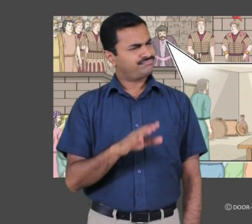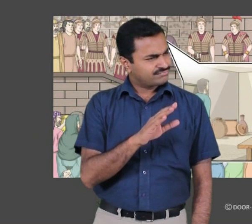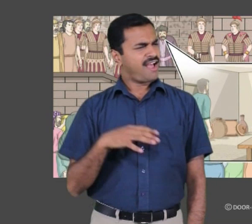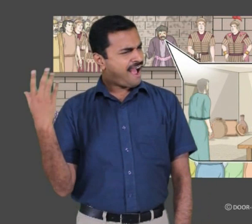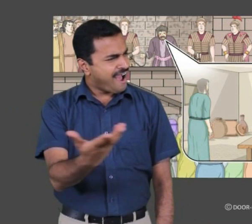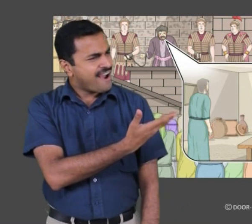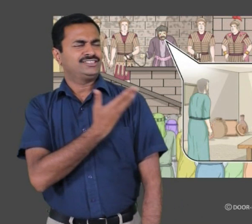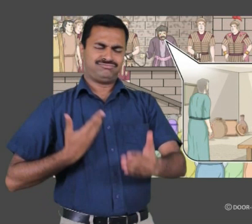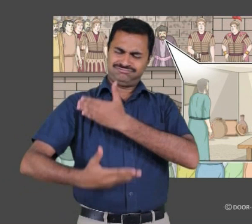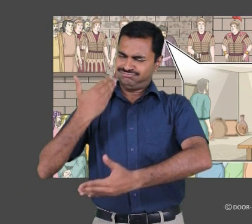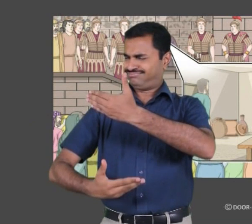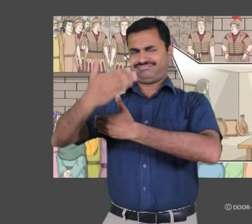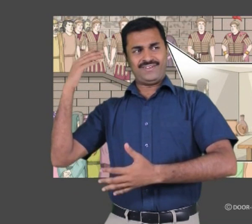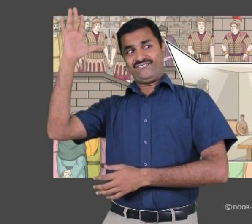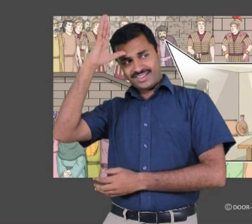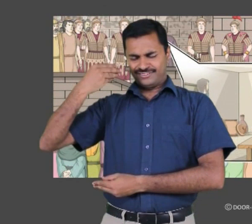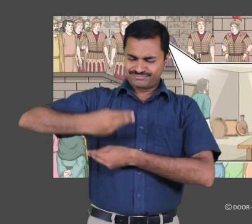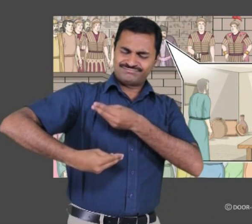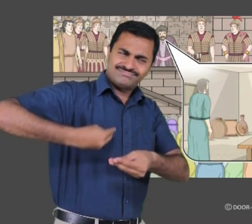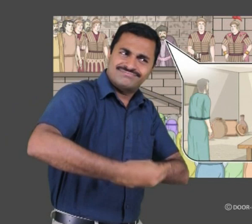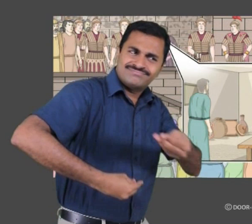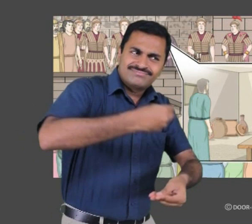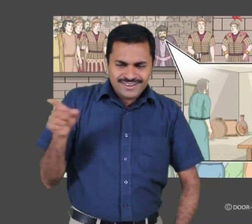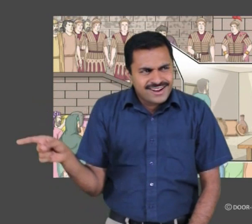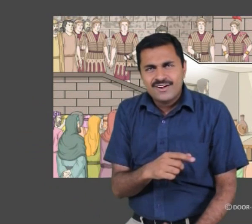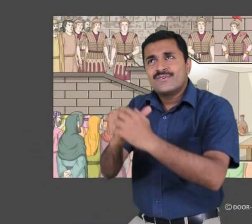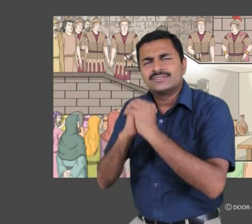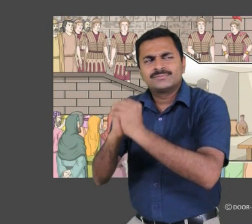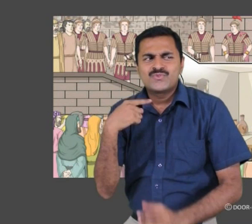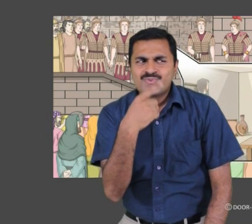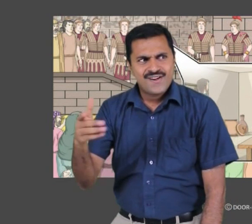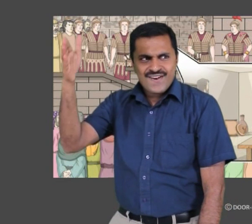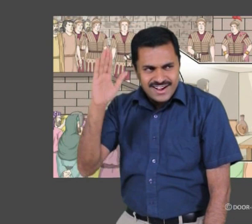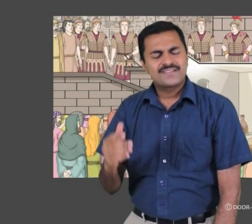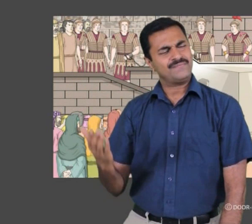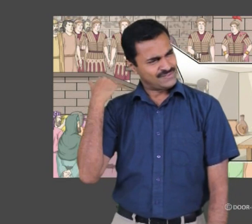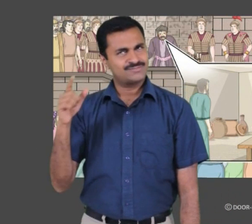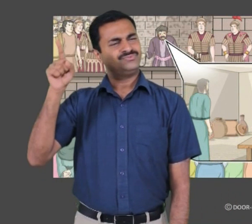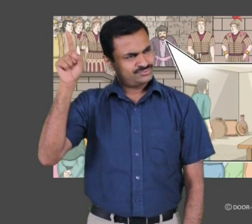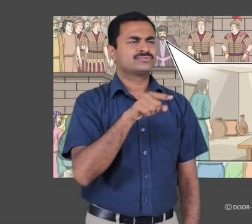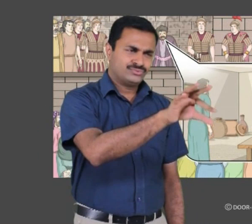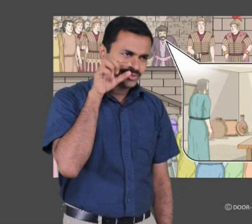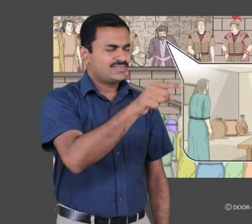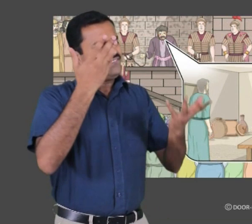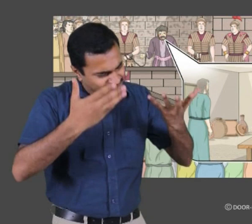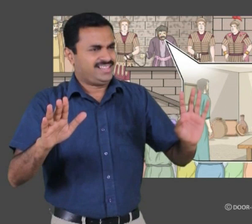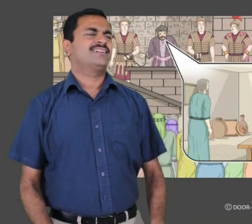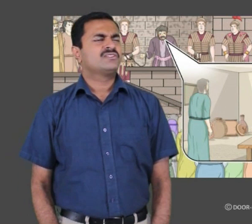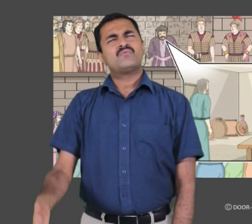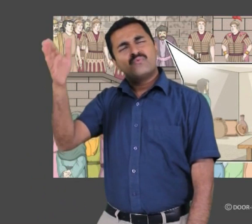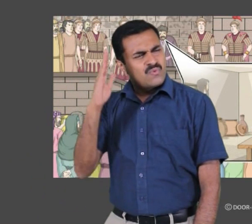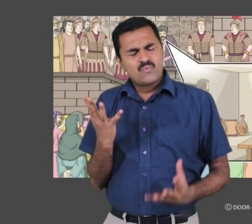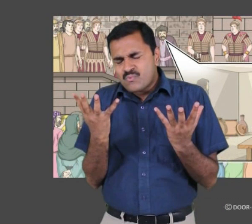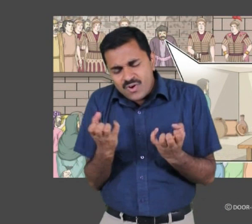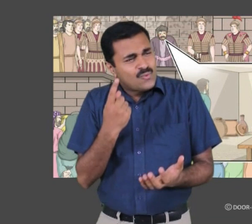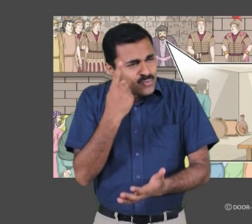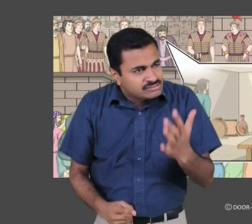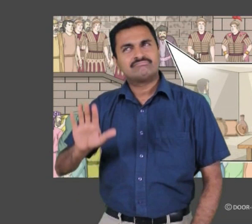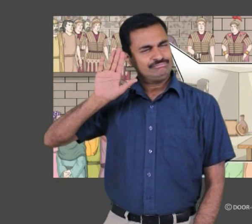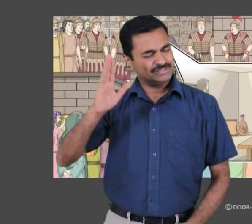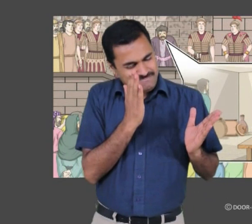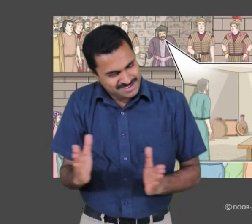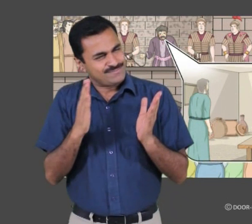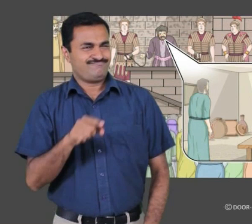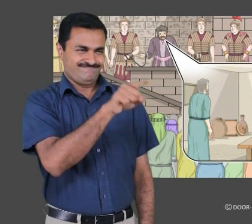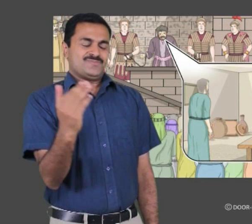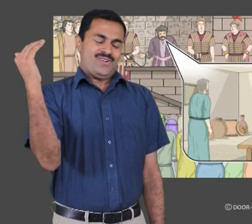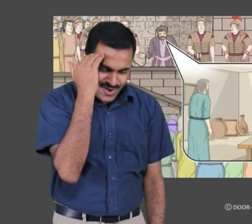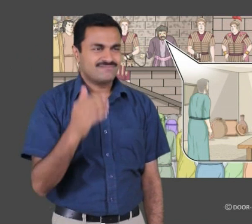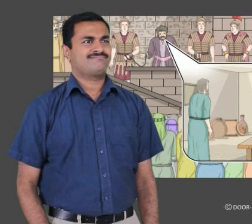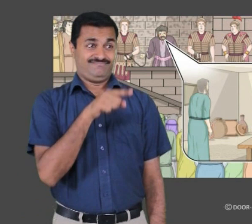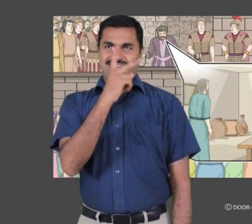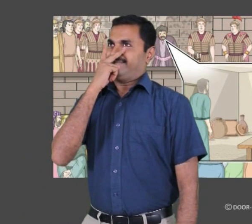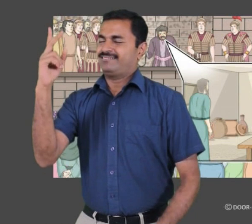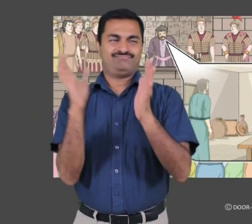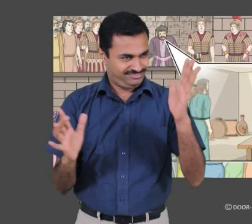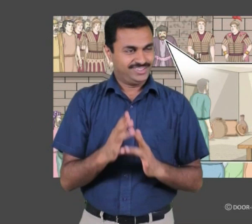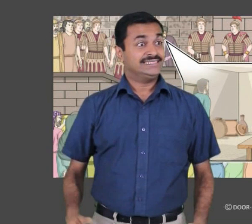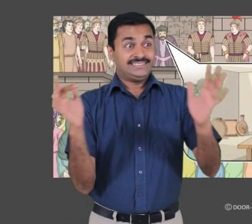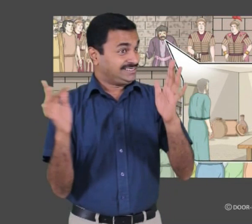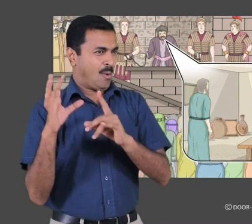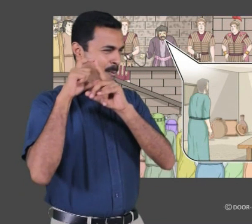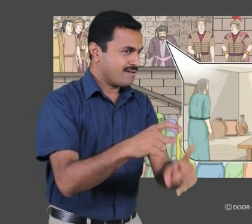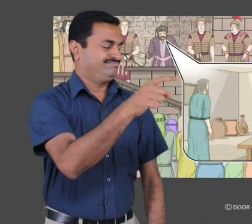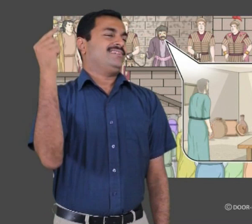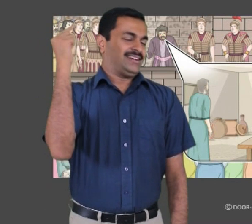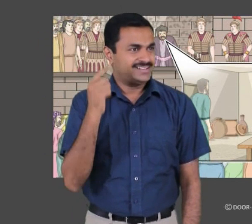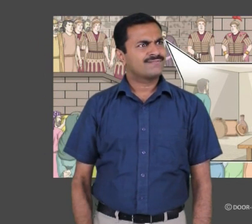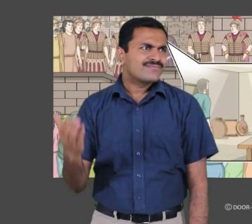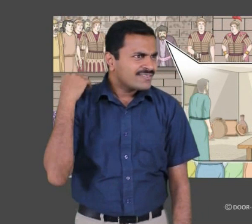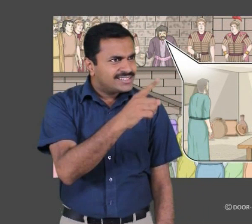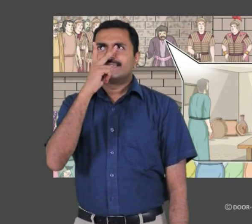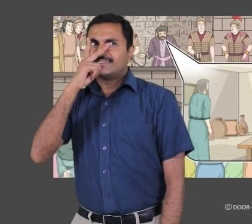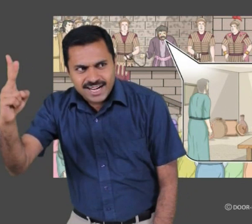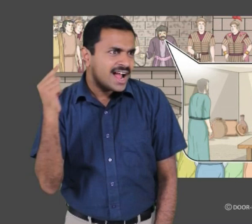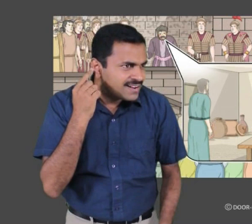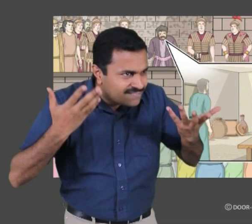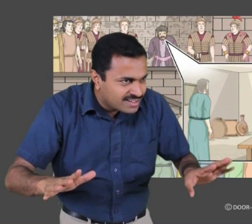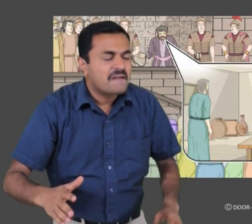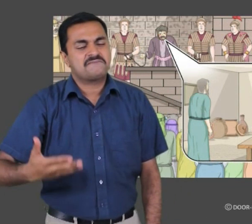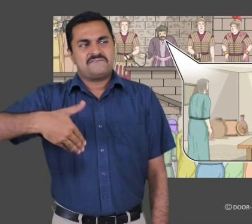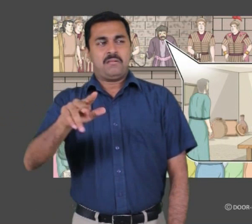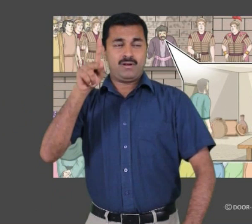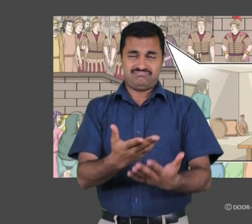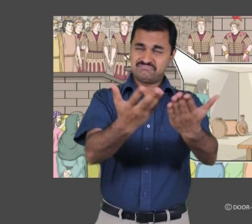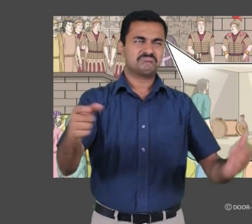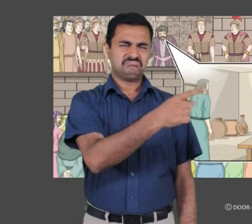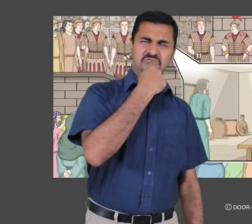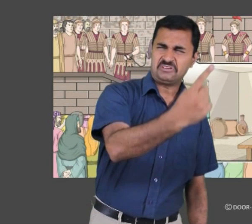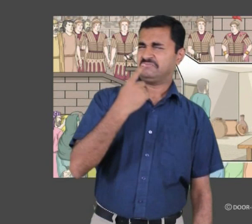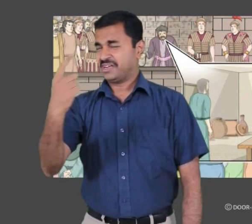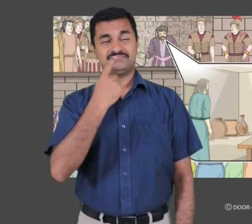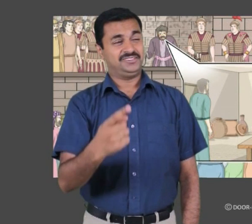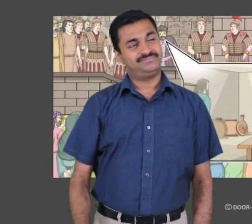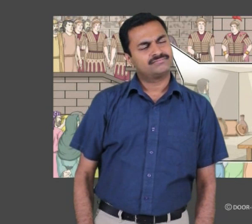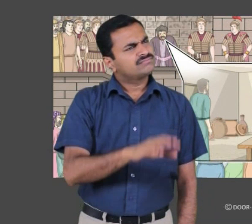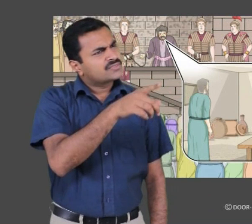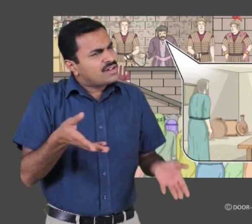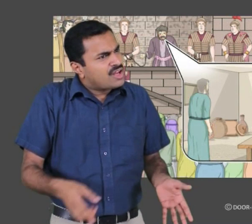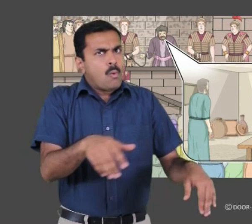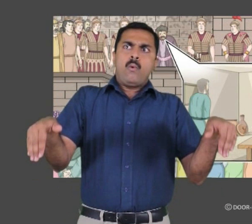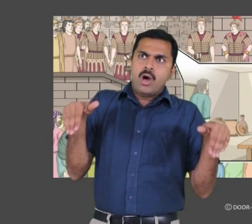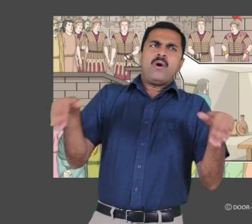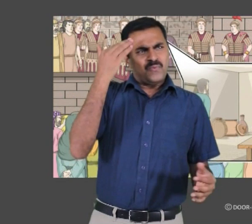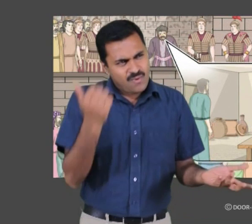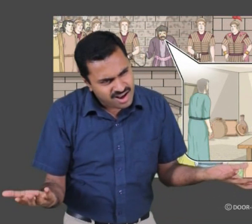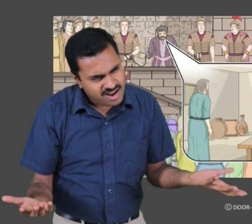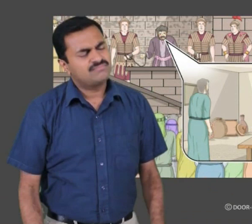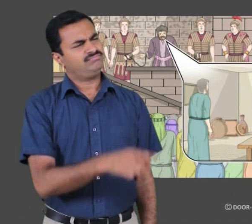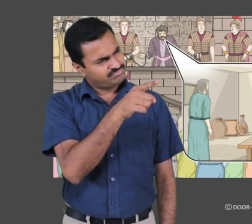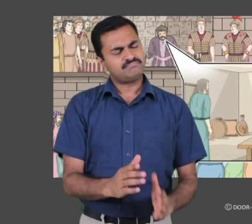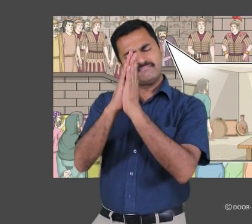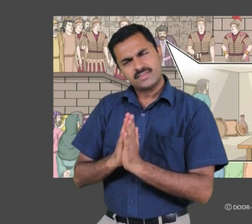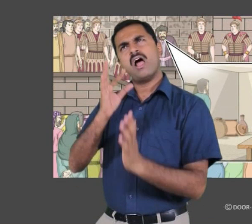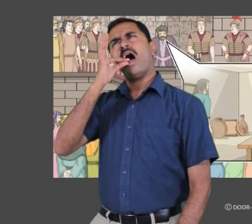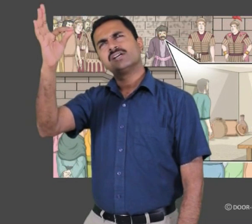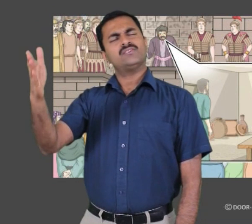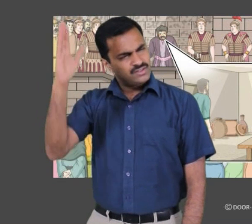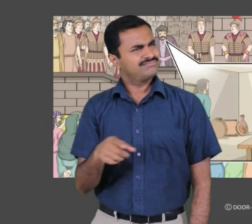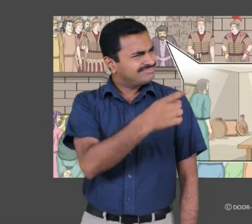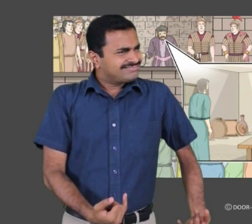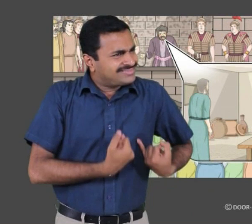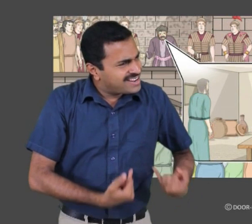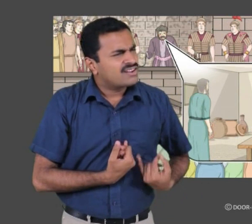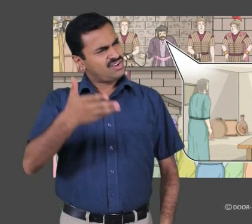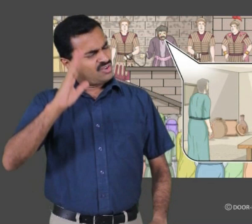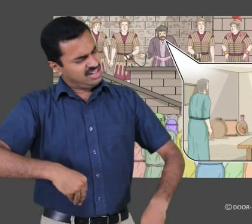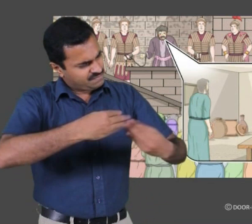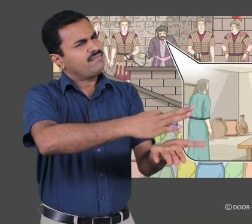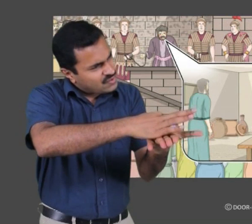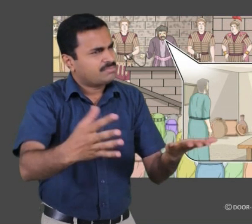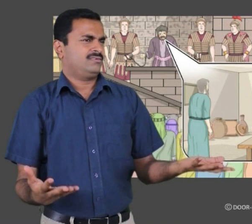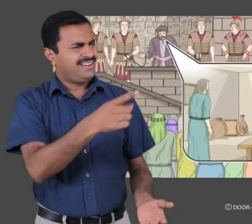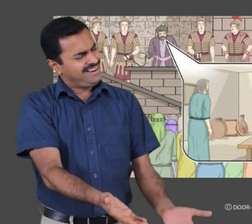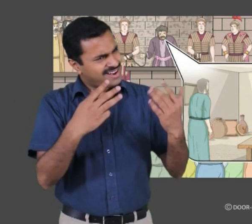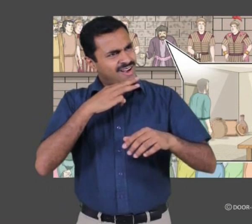And at that moment I could see him. Then he said, ‘The God of our fathers has appointed you to know His will, and to see the Righteous One, and to hear His voice.